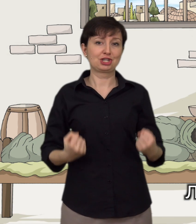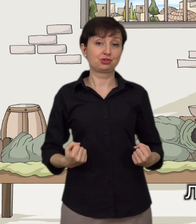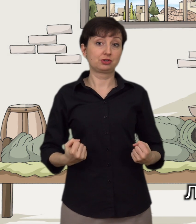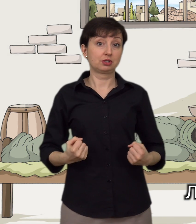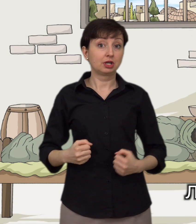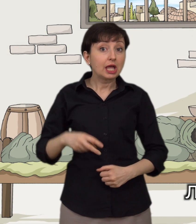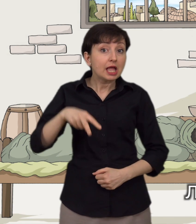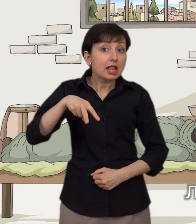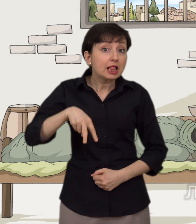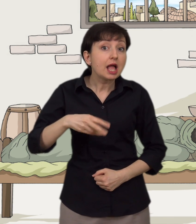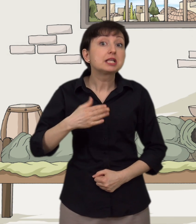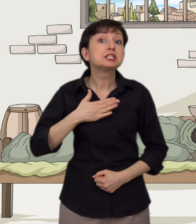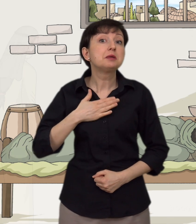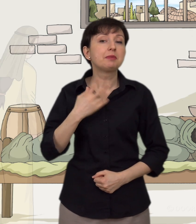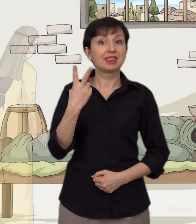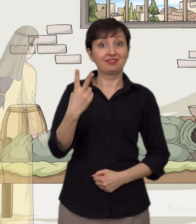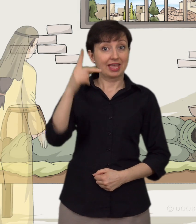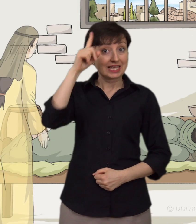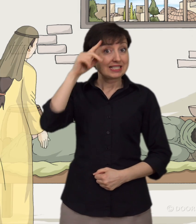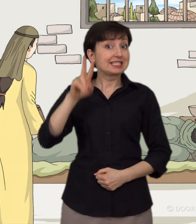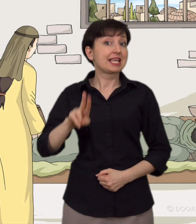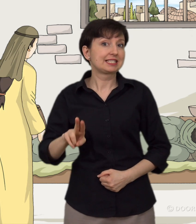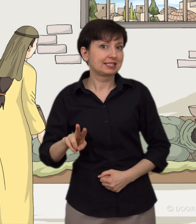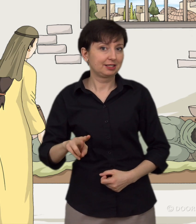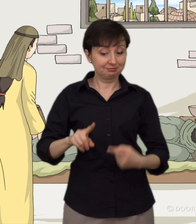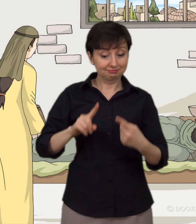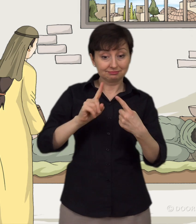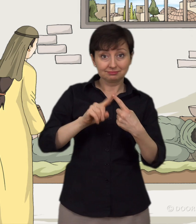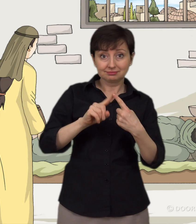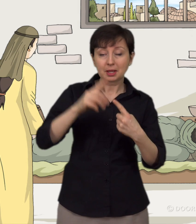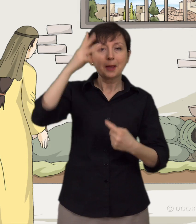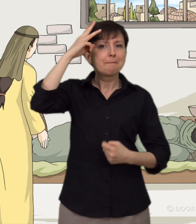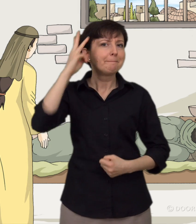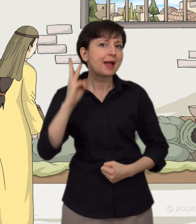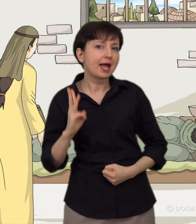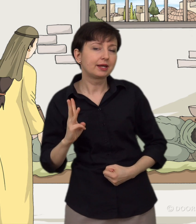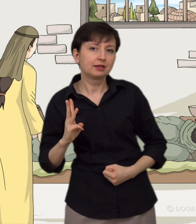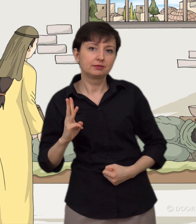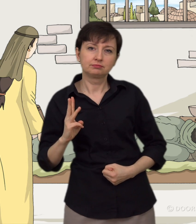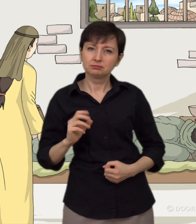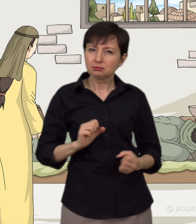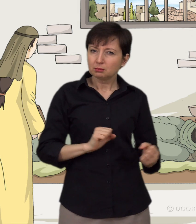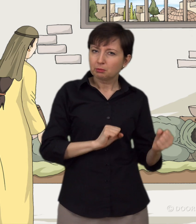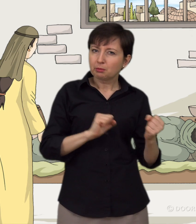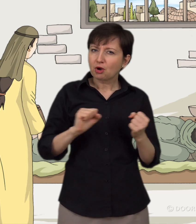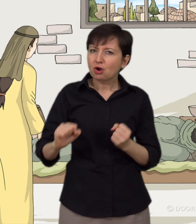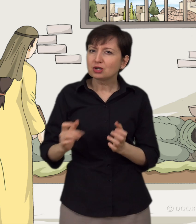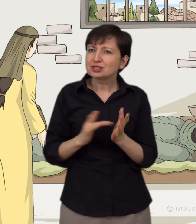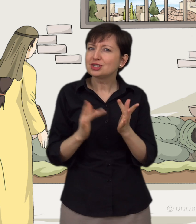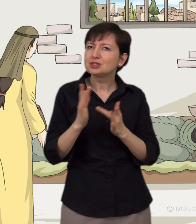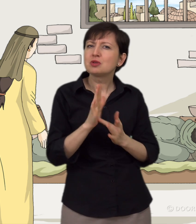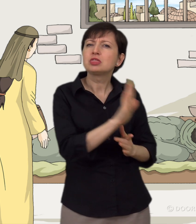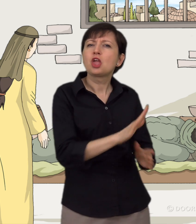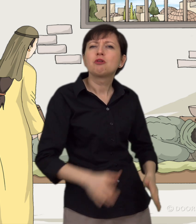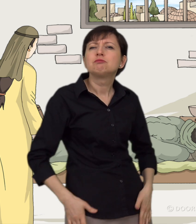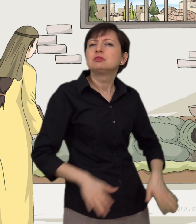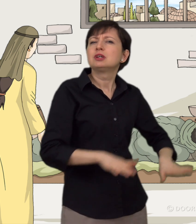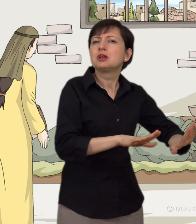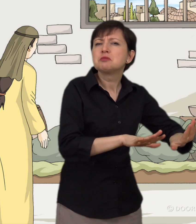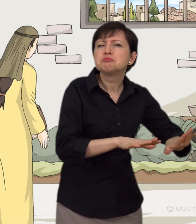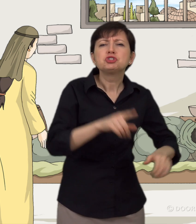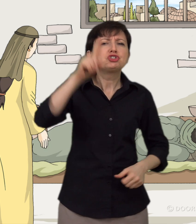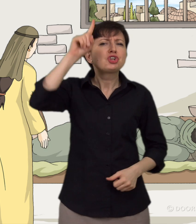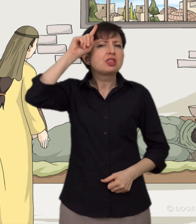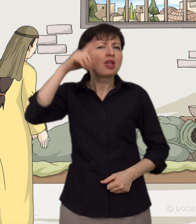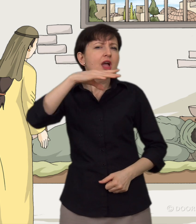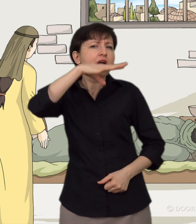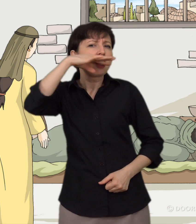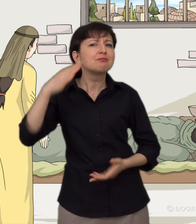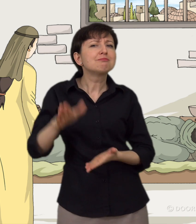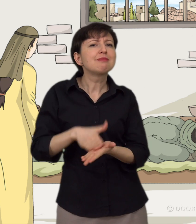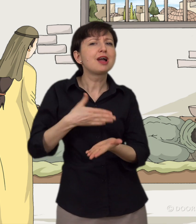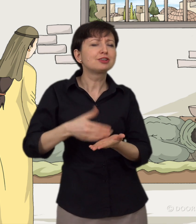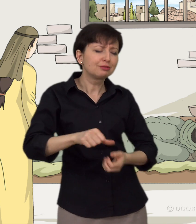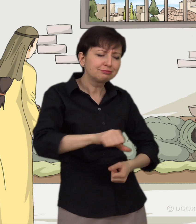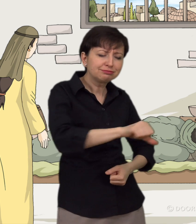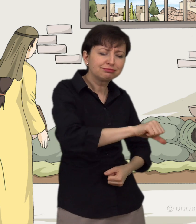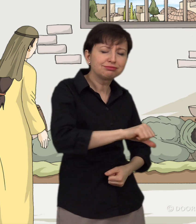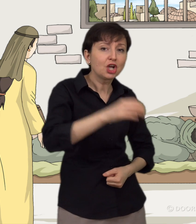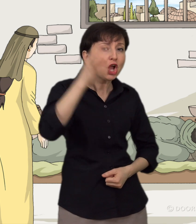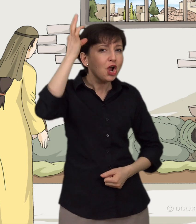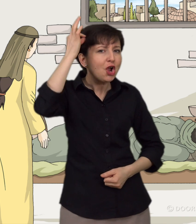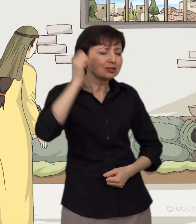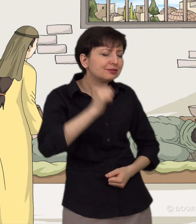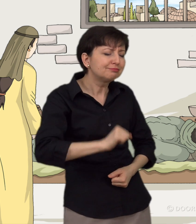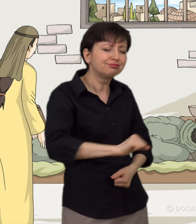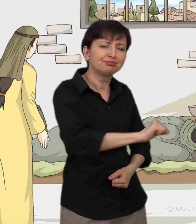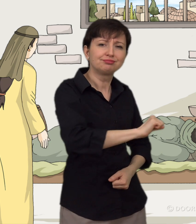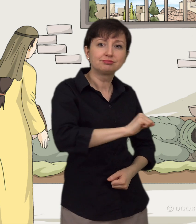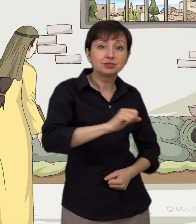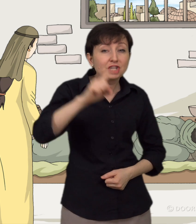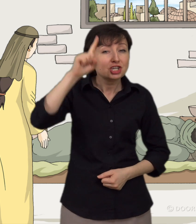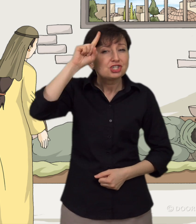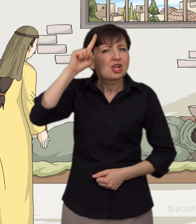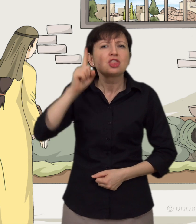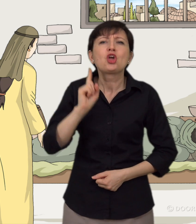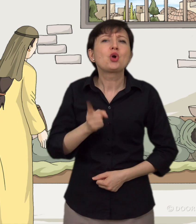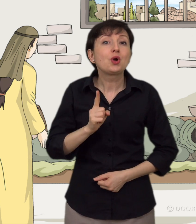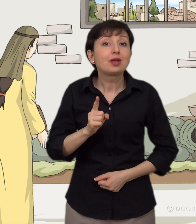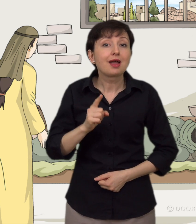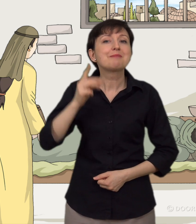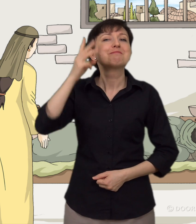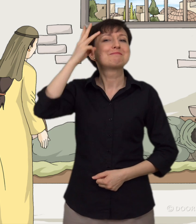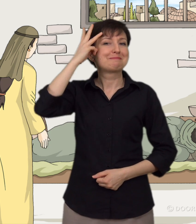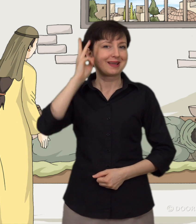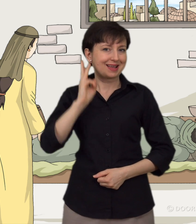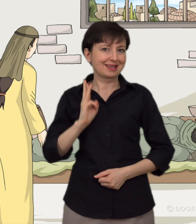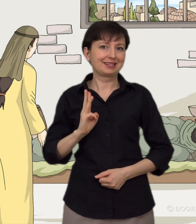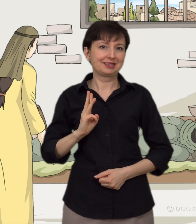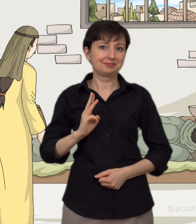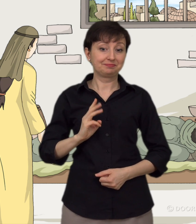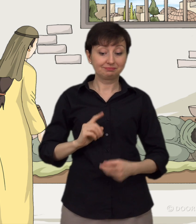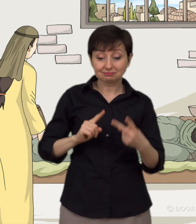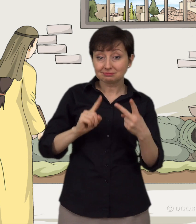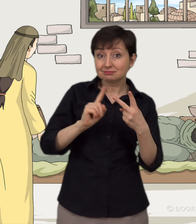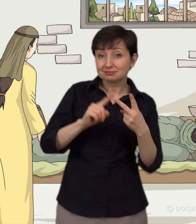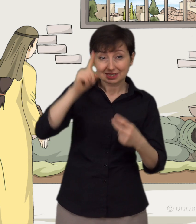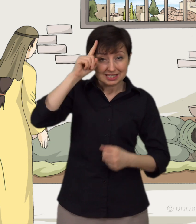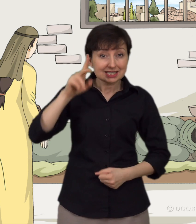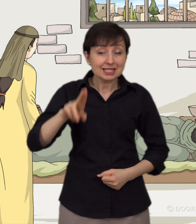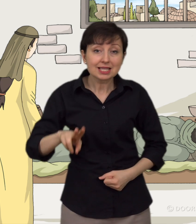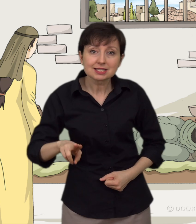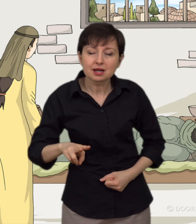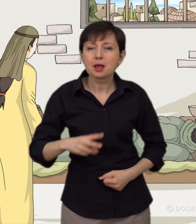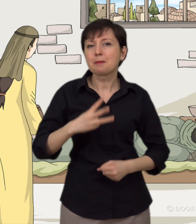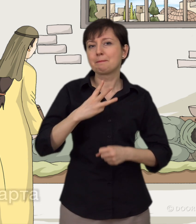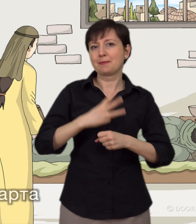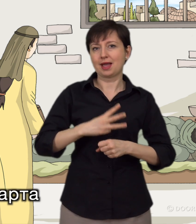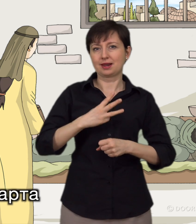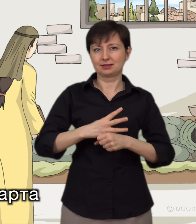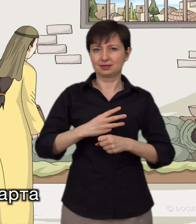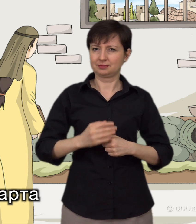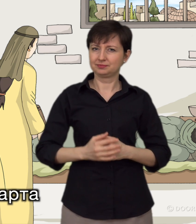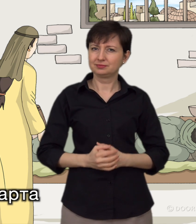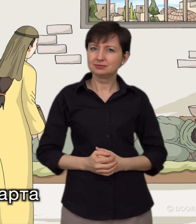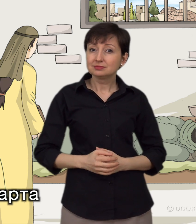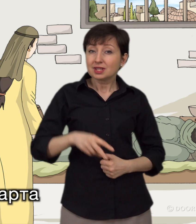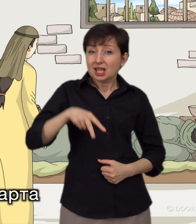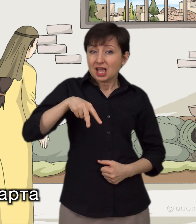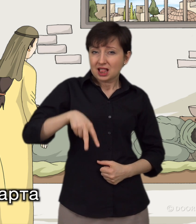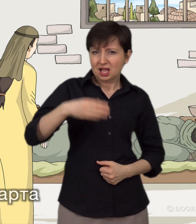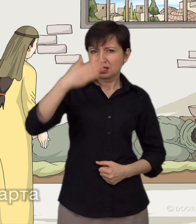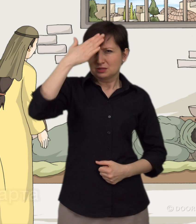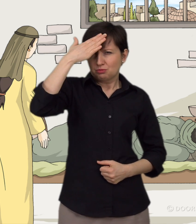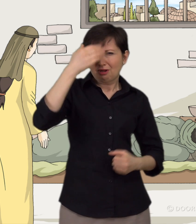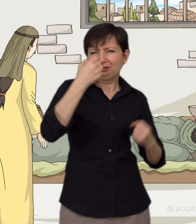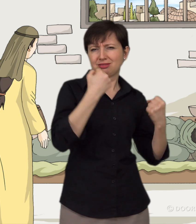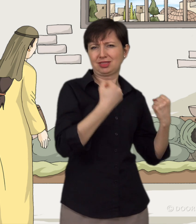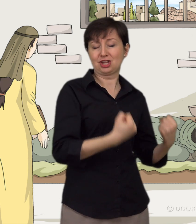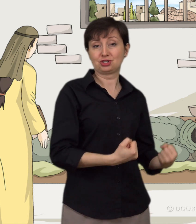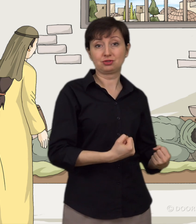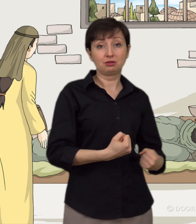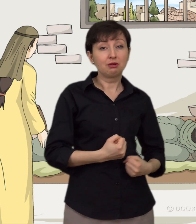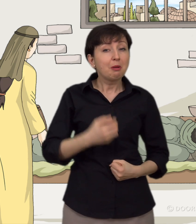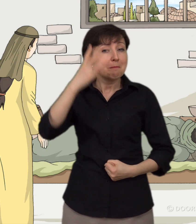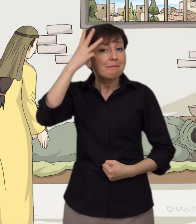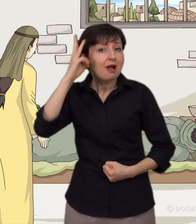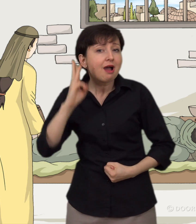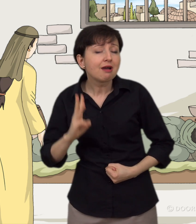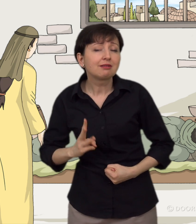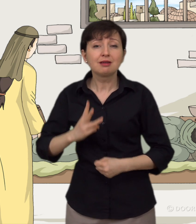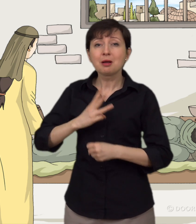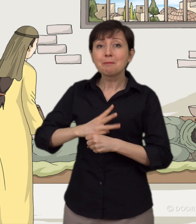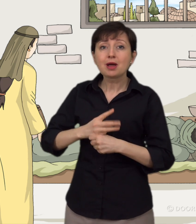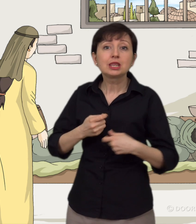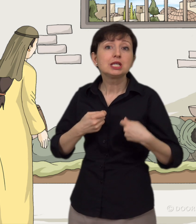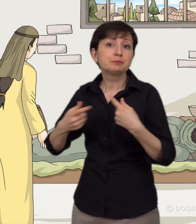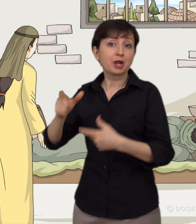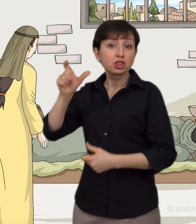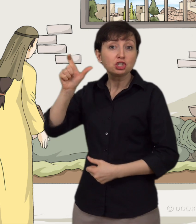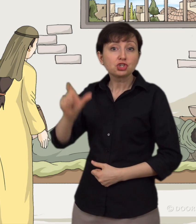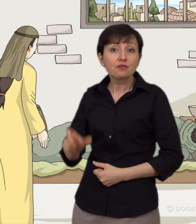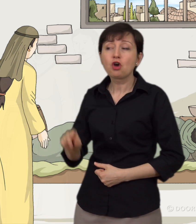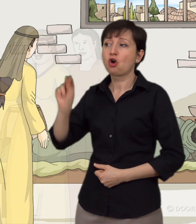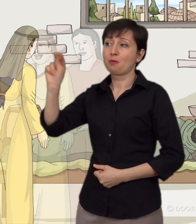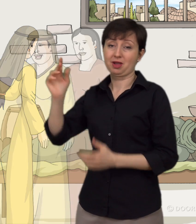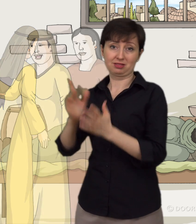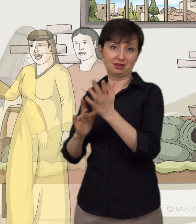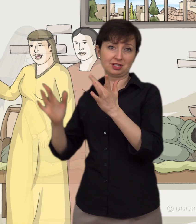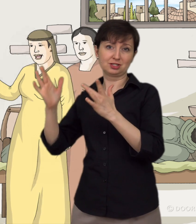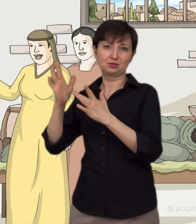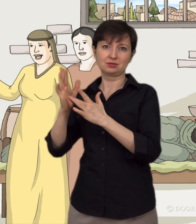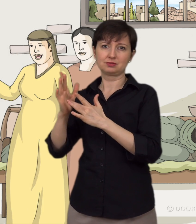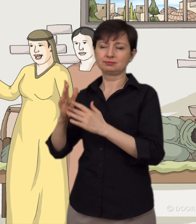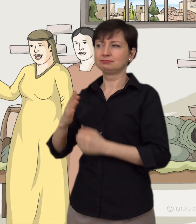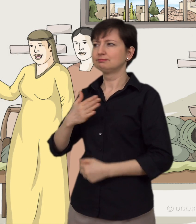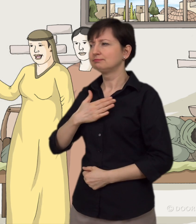He lived in Bethany, the village of Mary and her sister Martha.